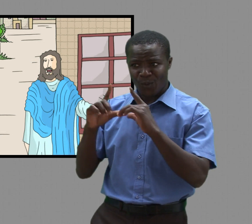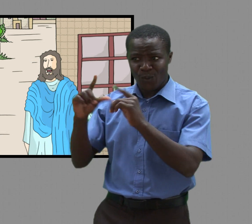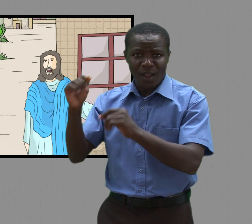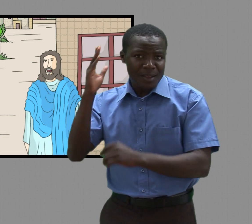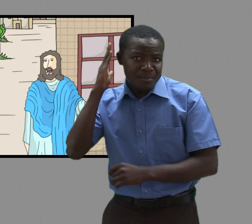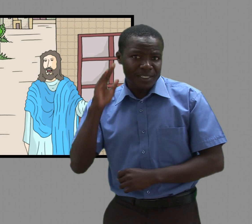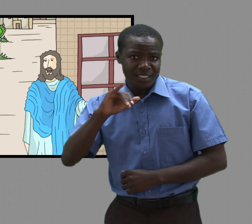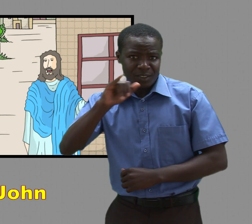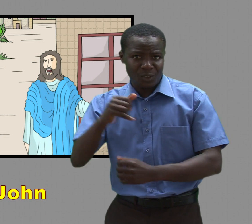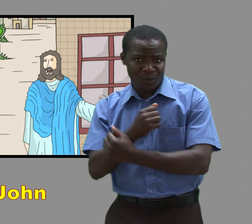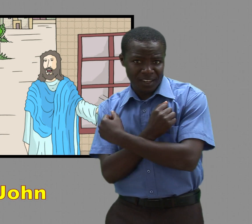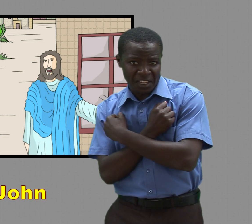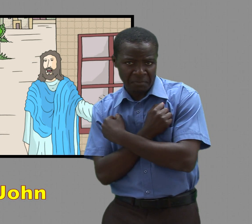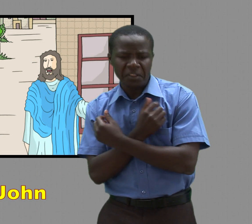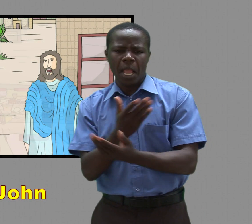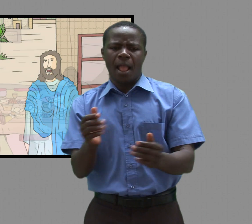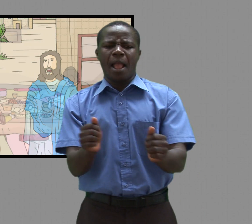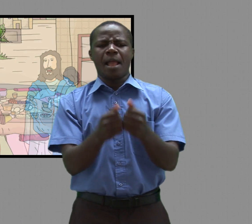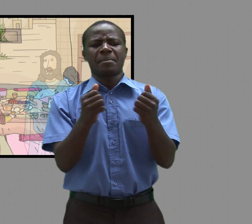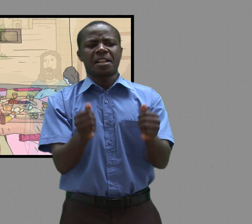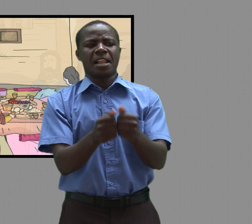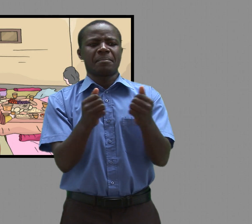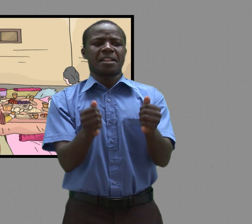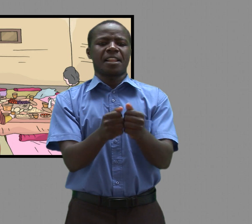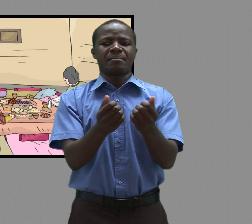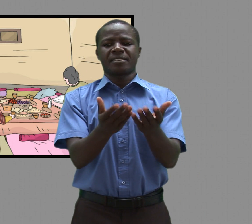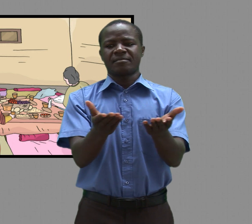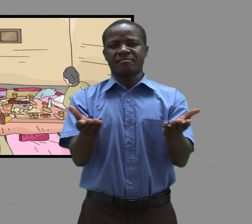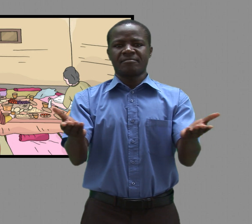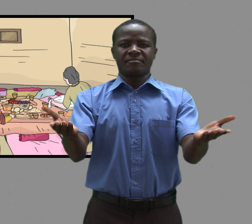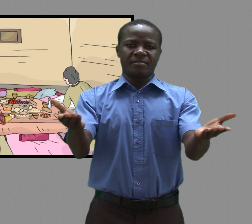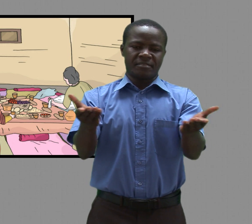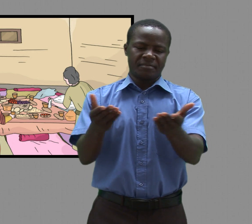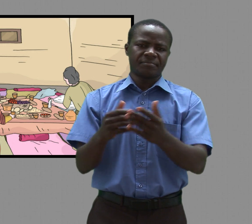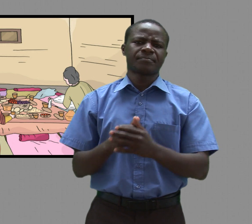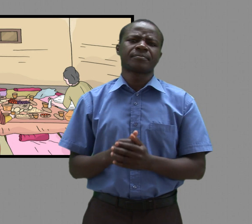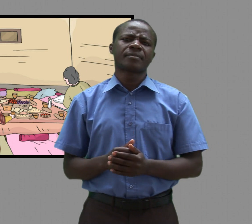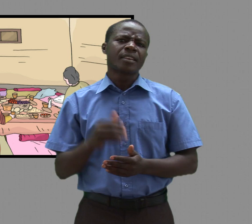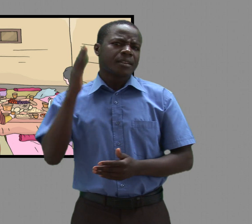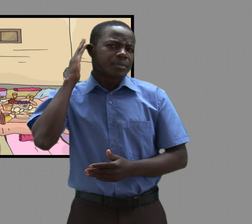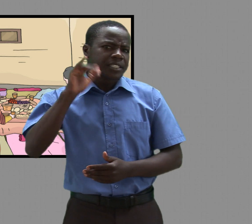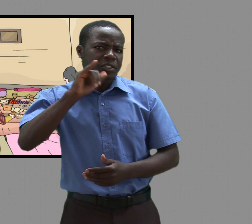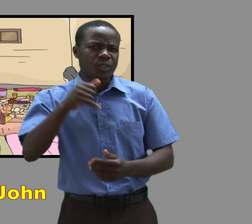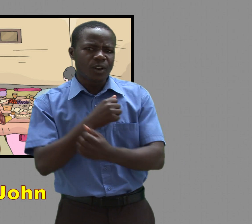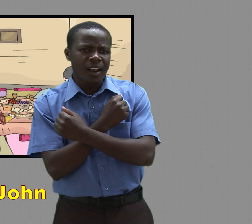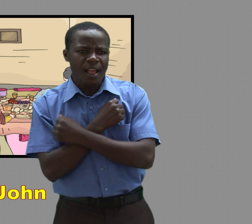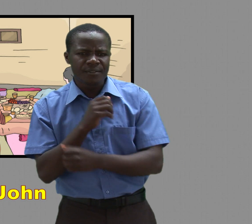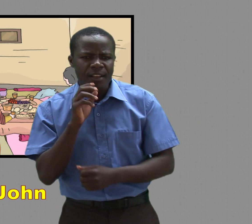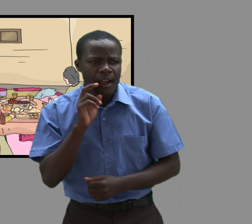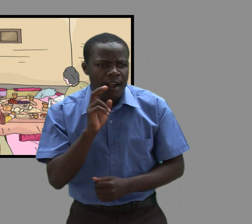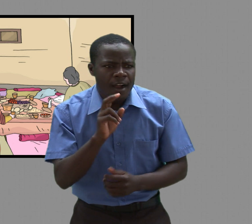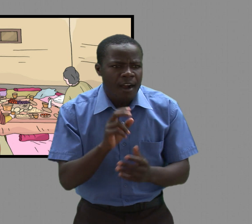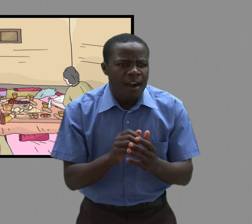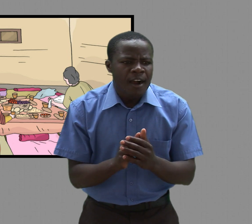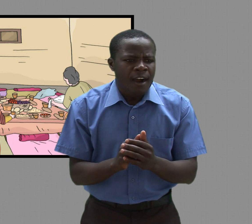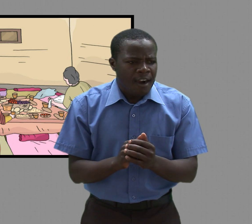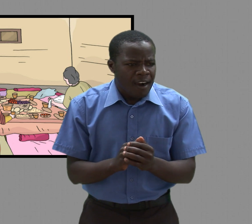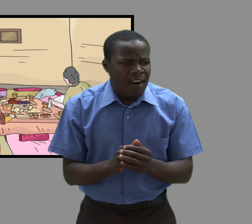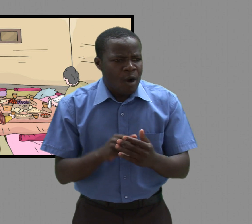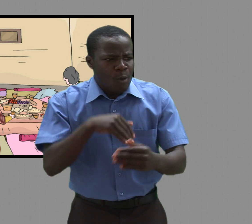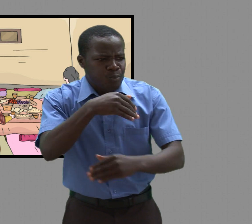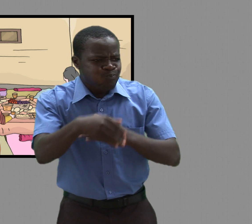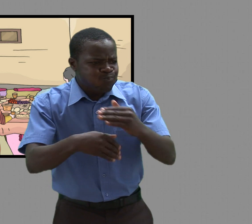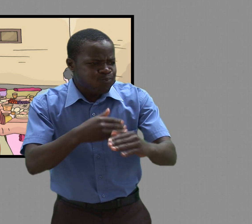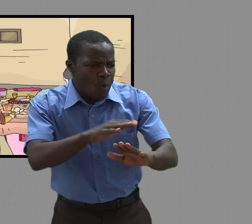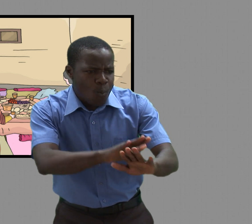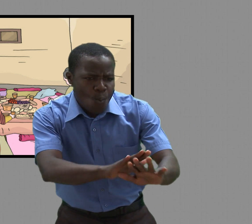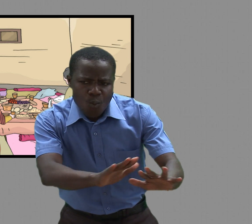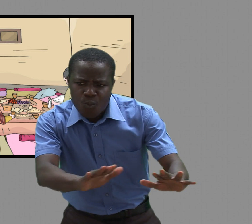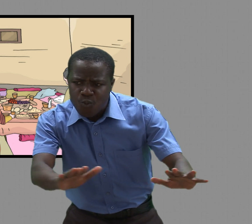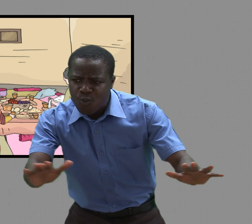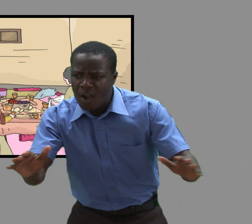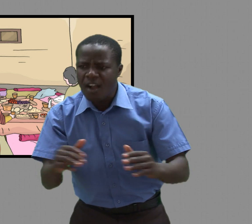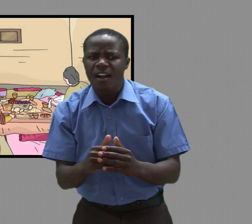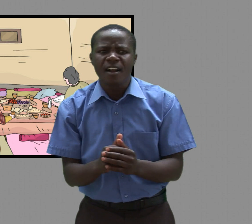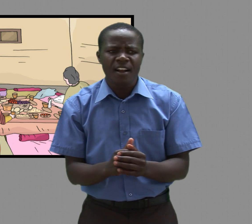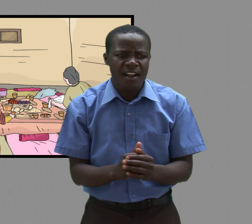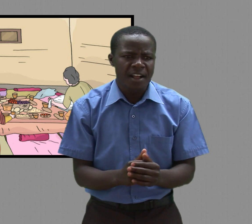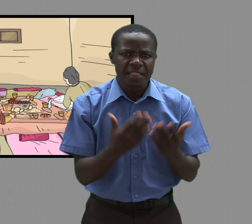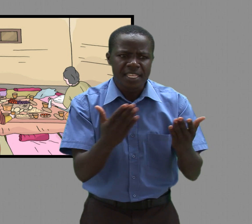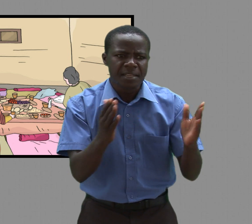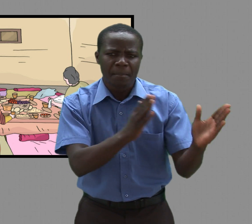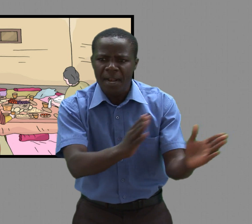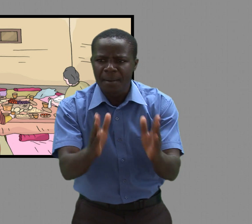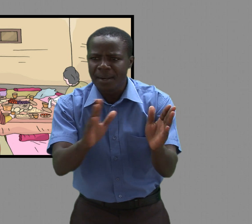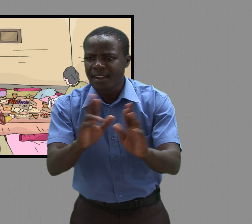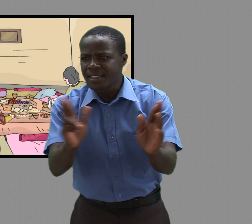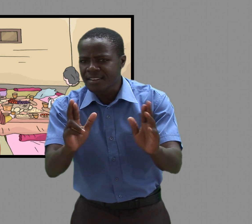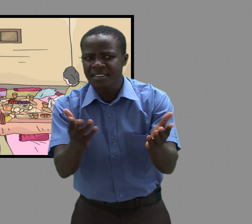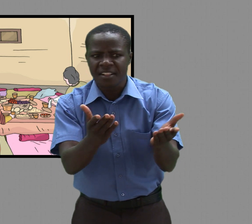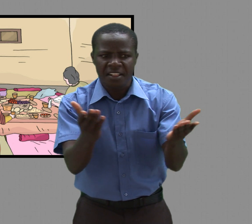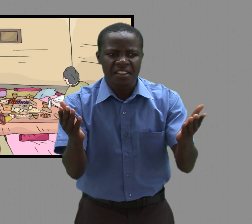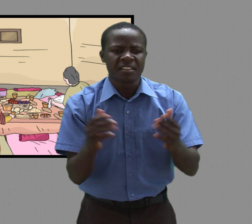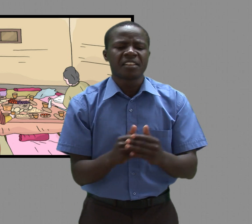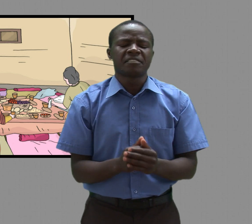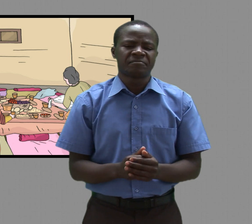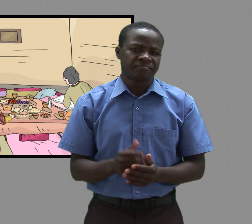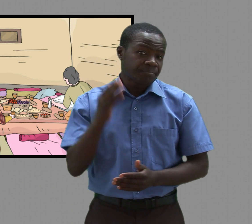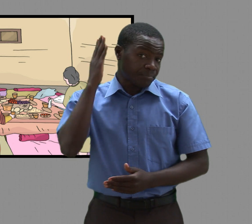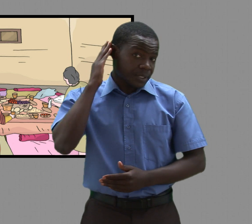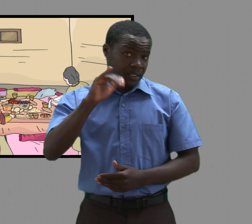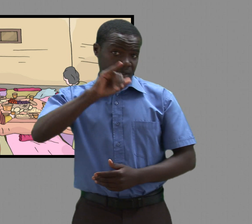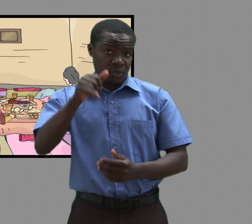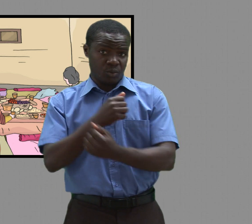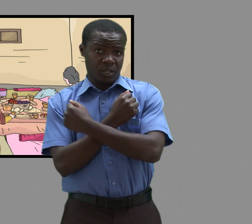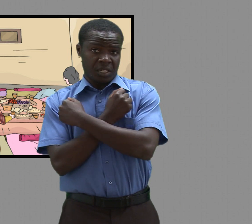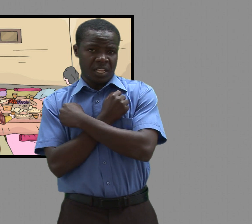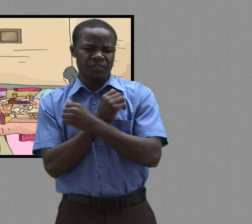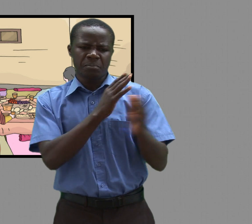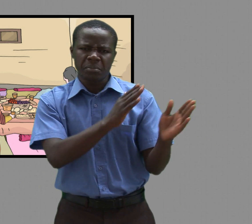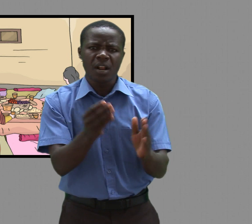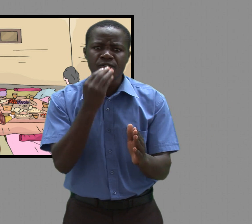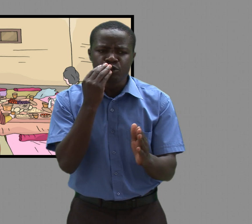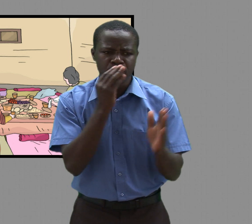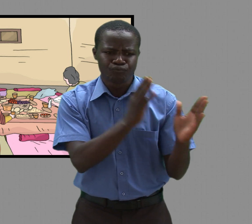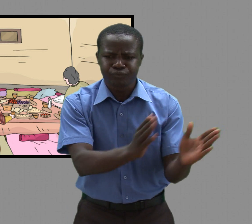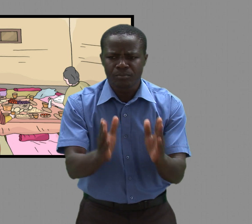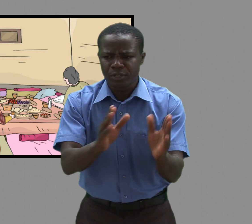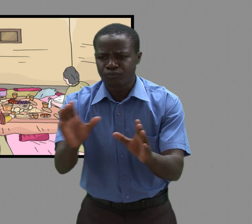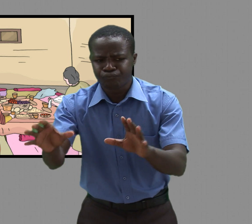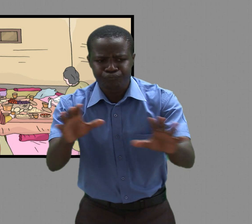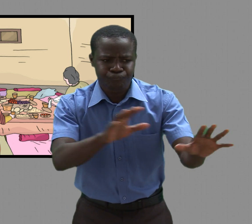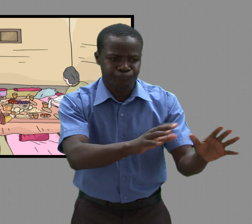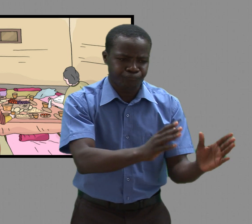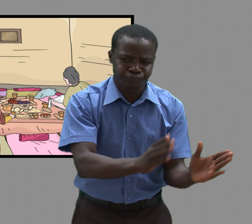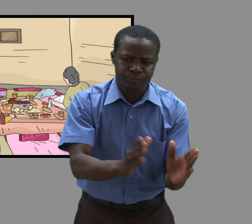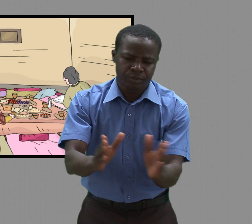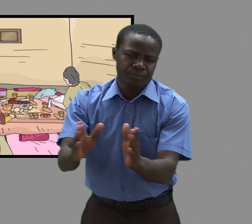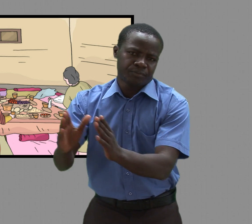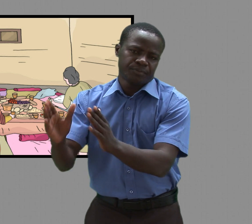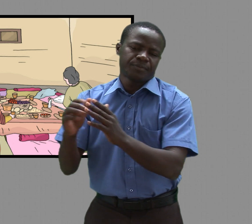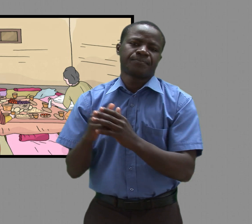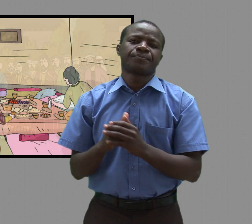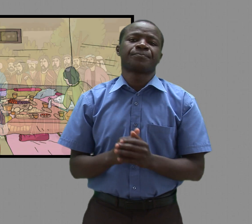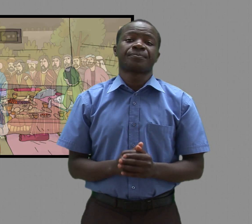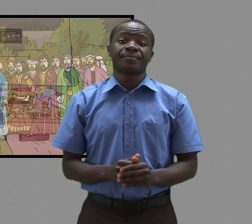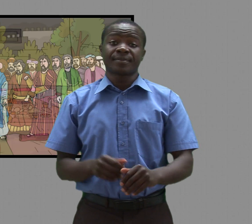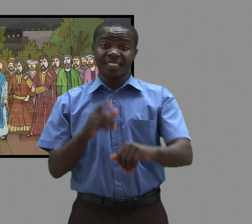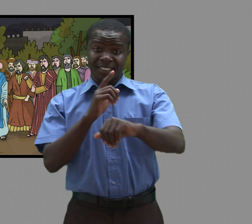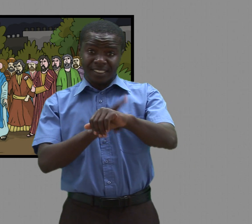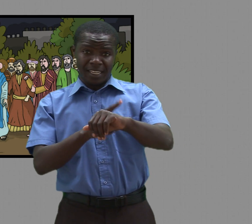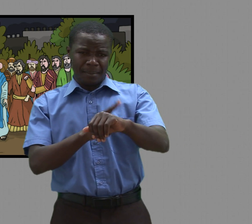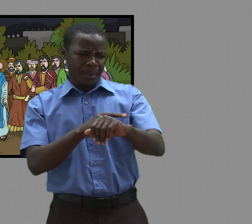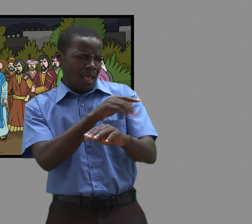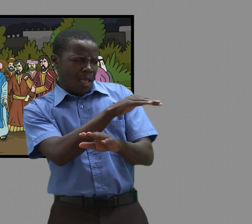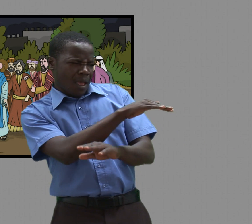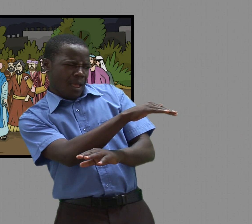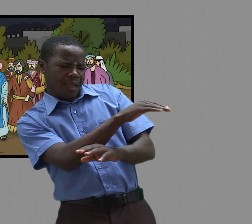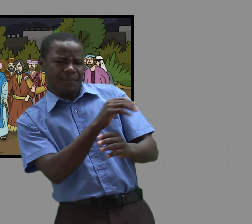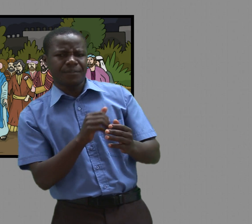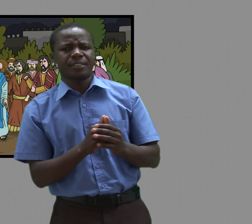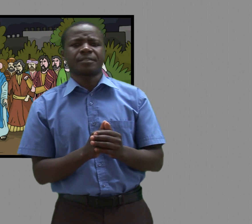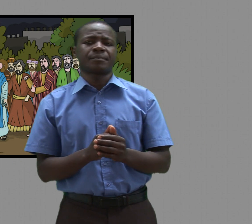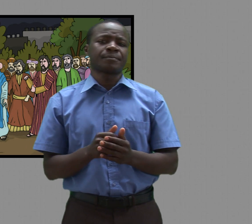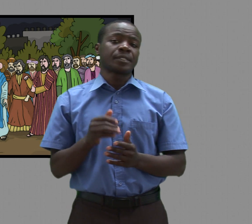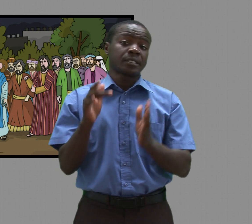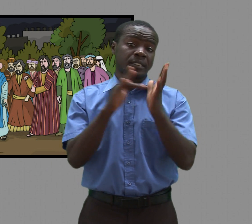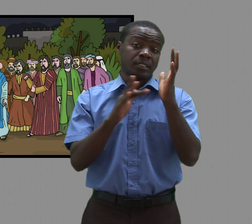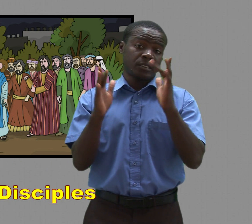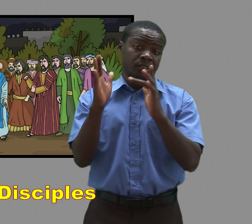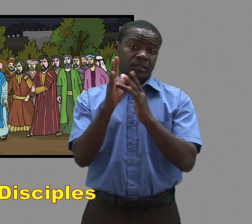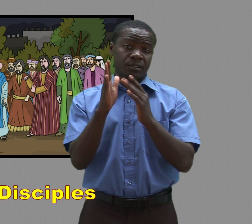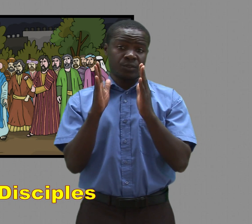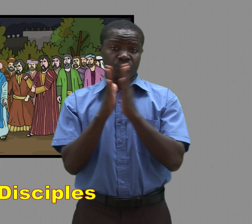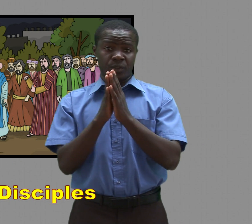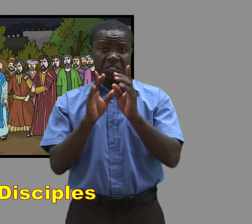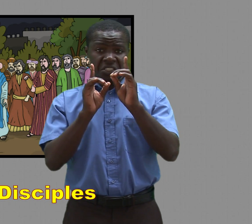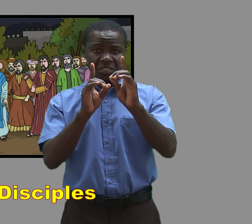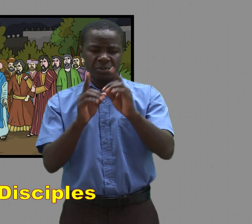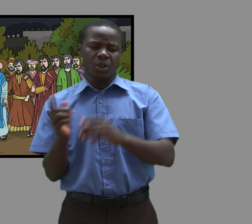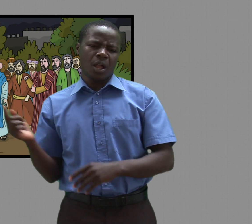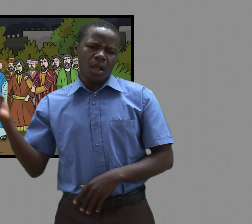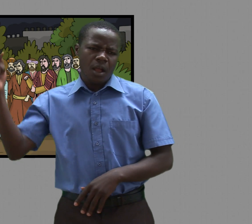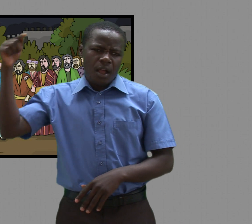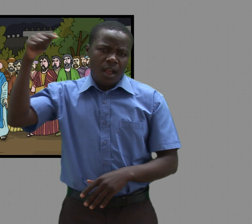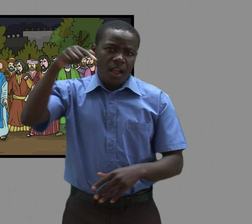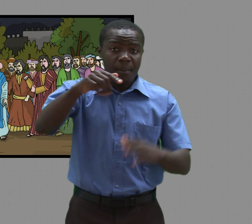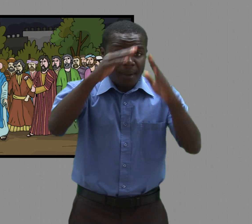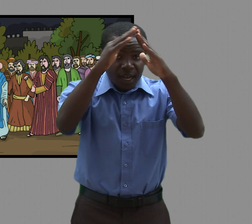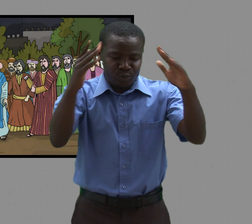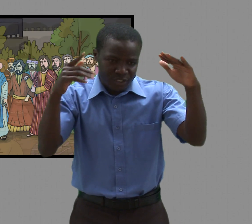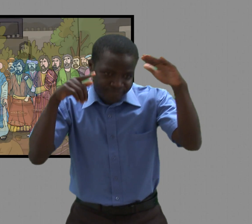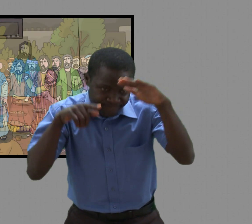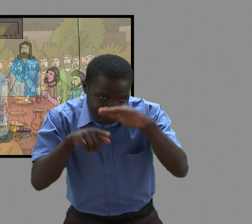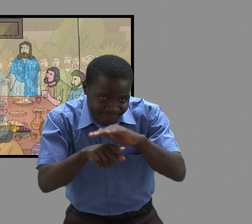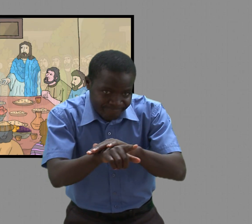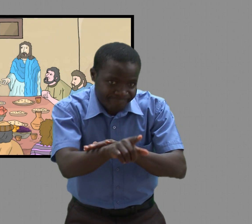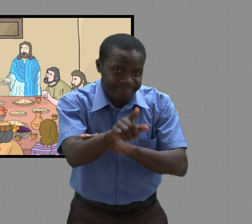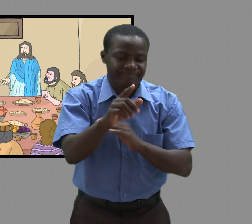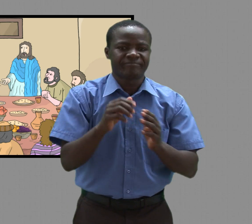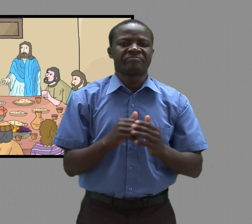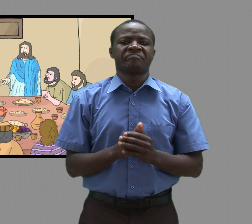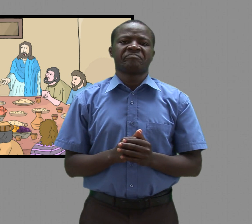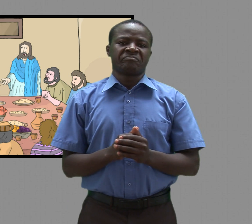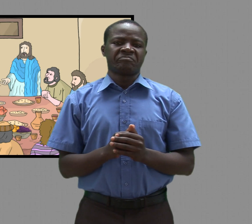And he will show you a large upper room, already furnished. Make preparations there.” So they went and found it just as Jesus had told them. And they prepared the Passover.